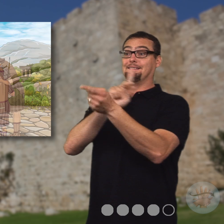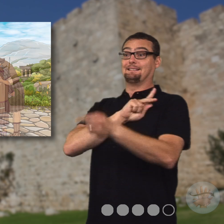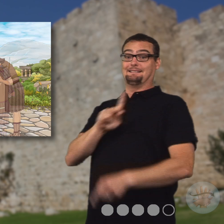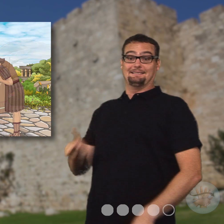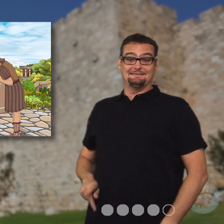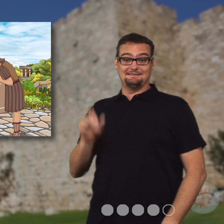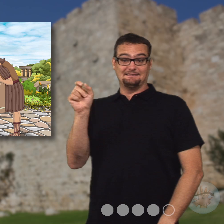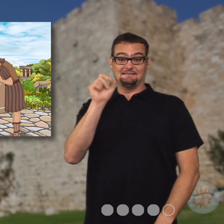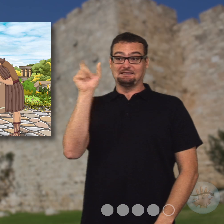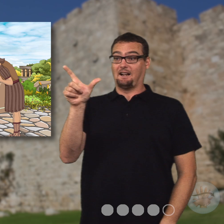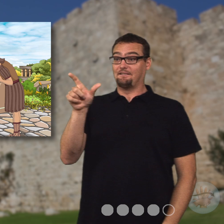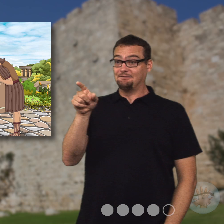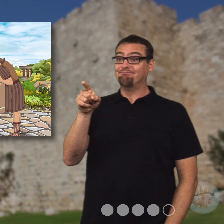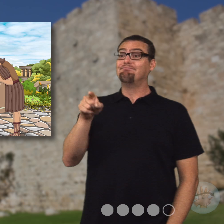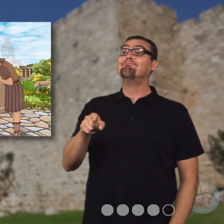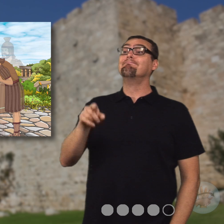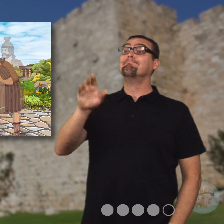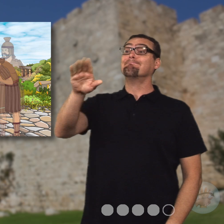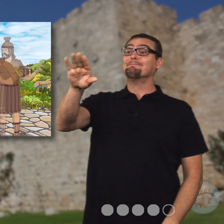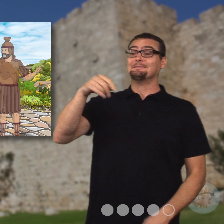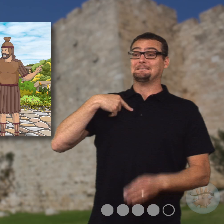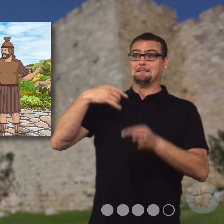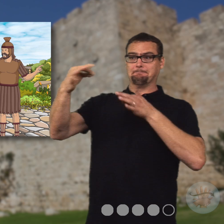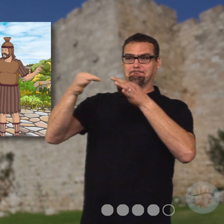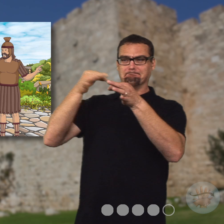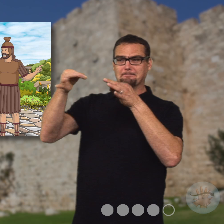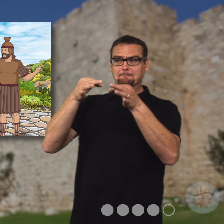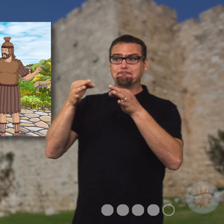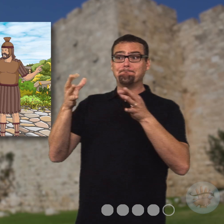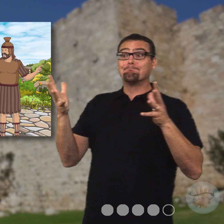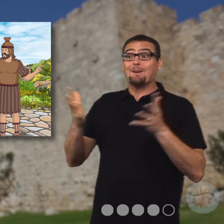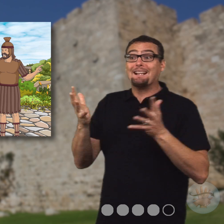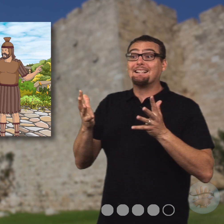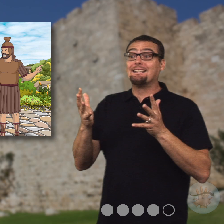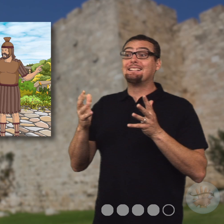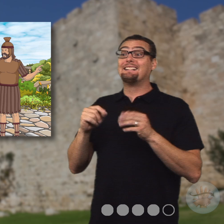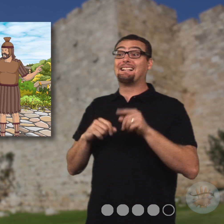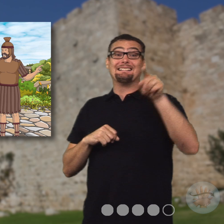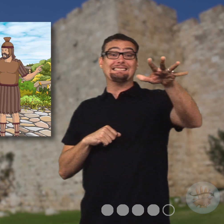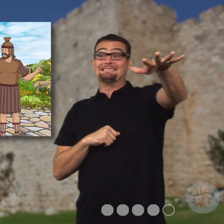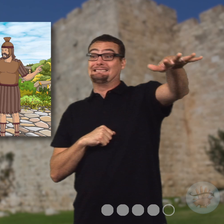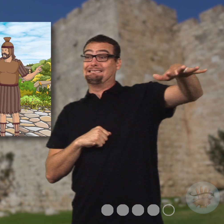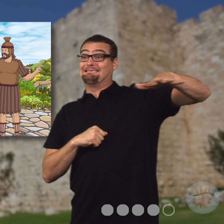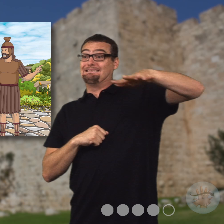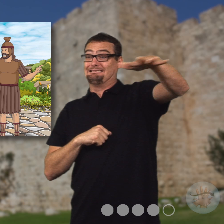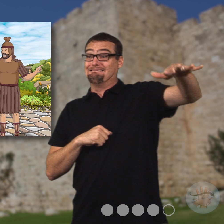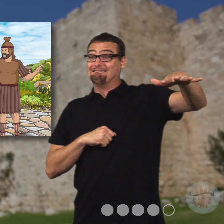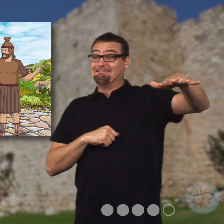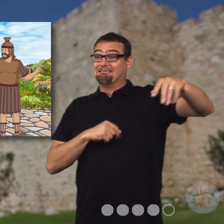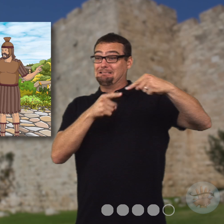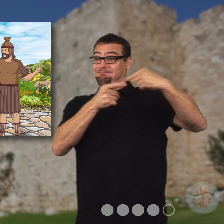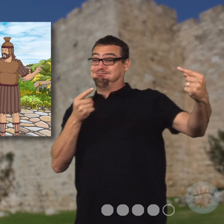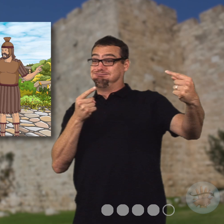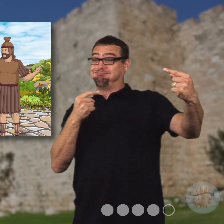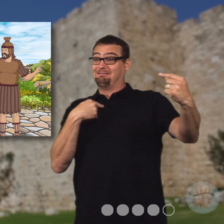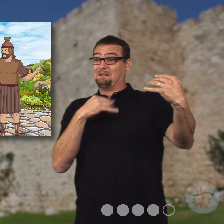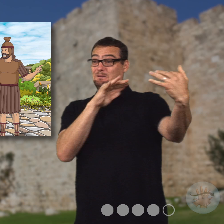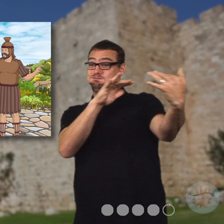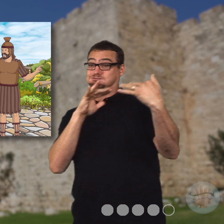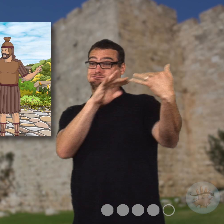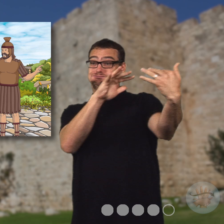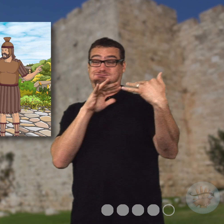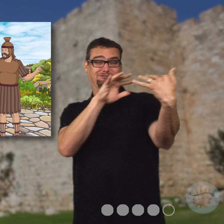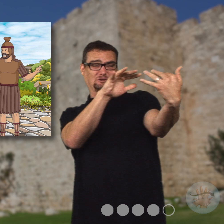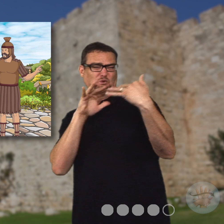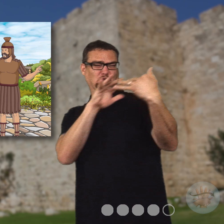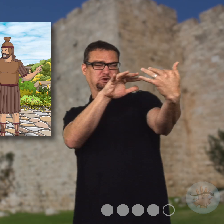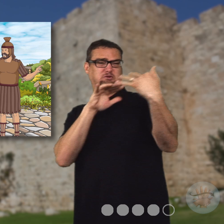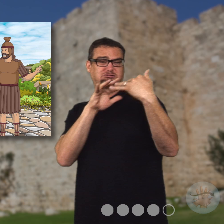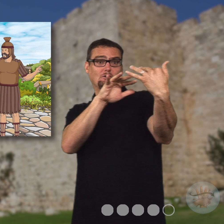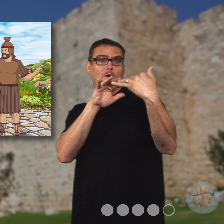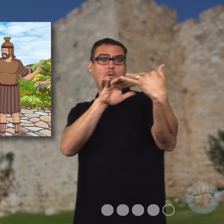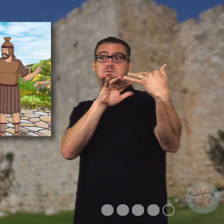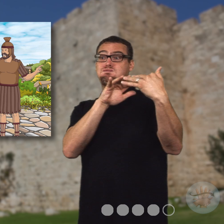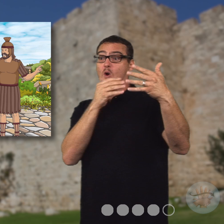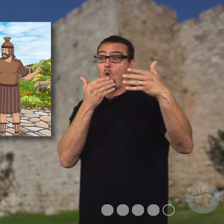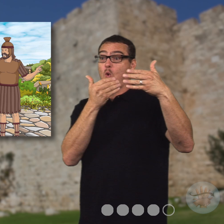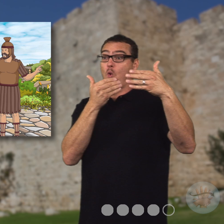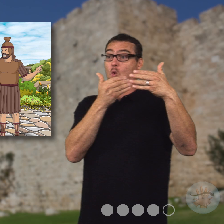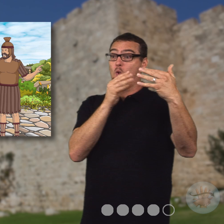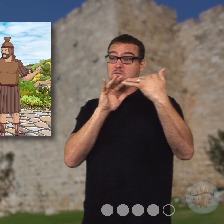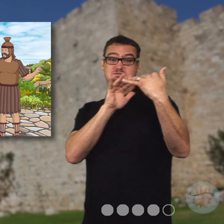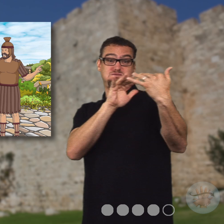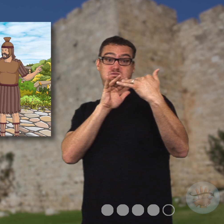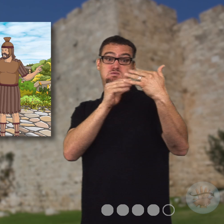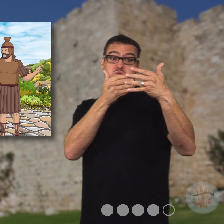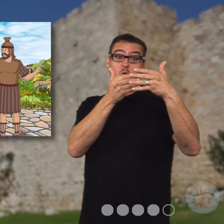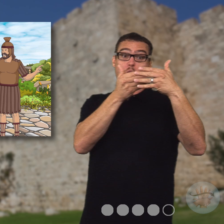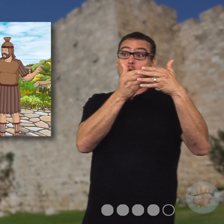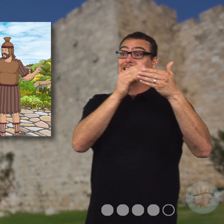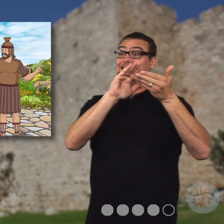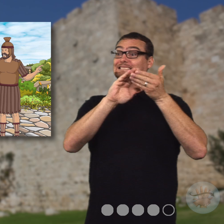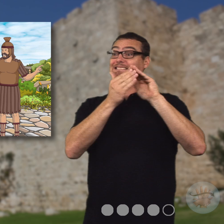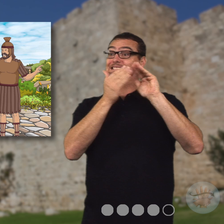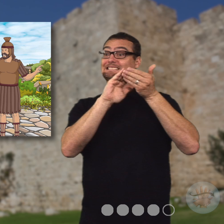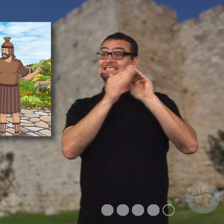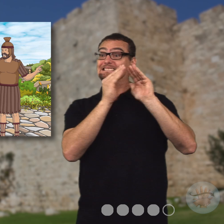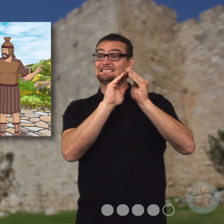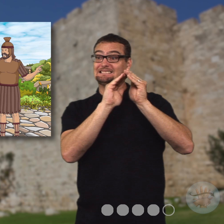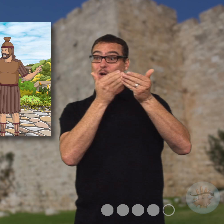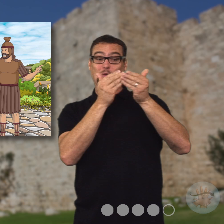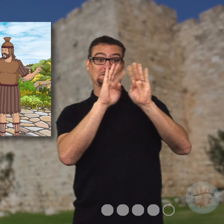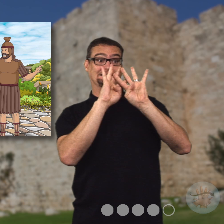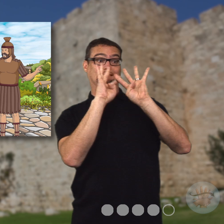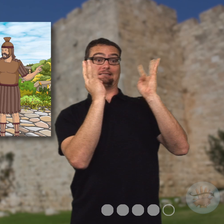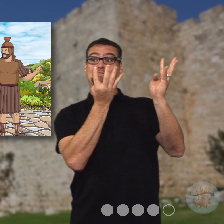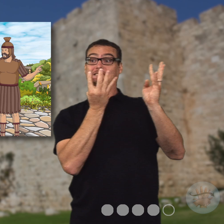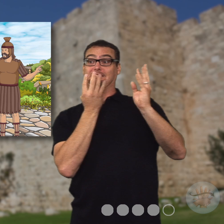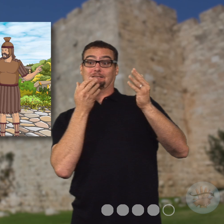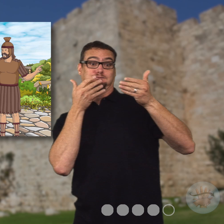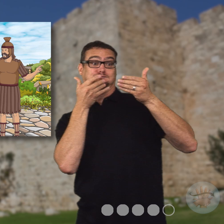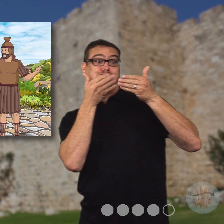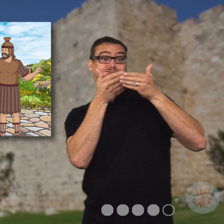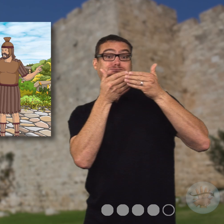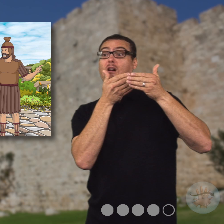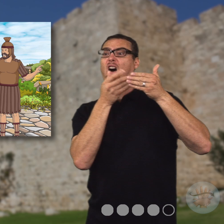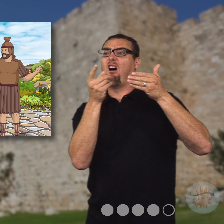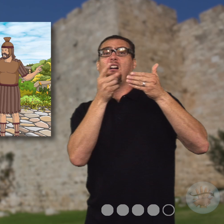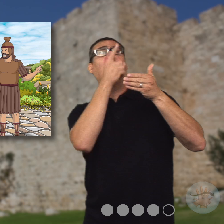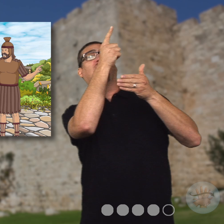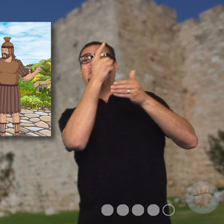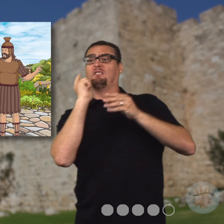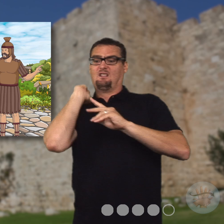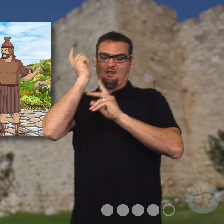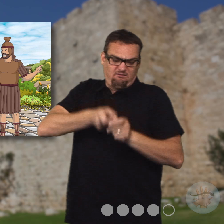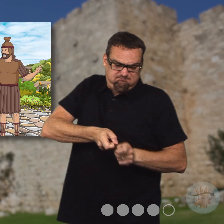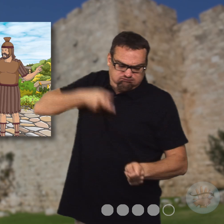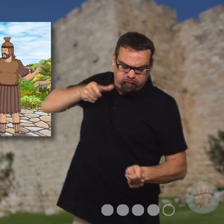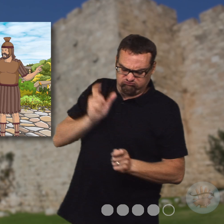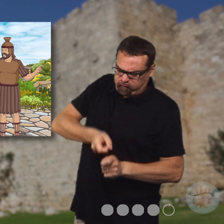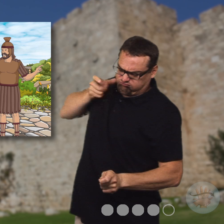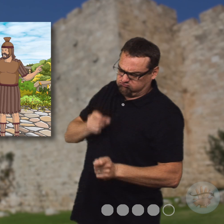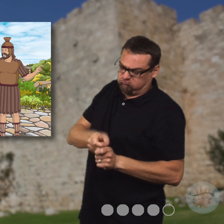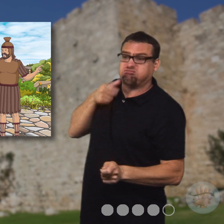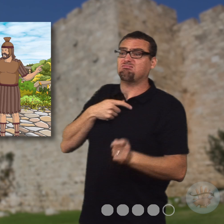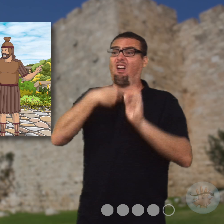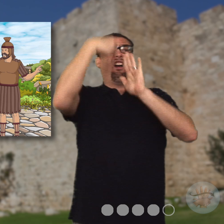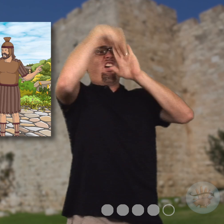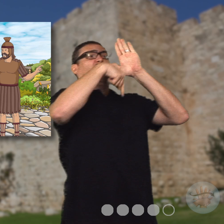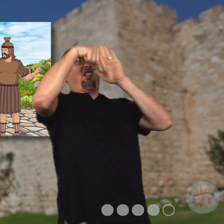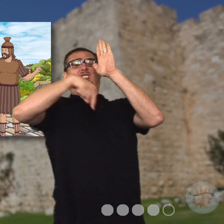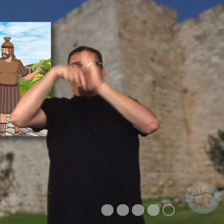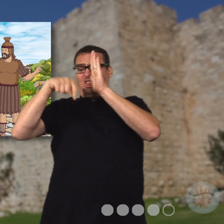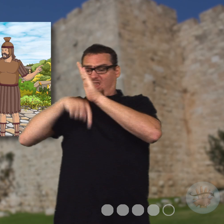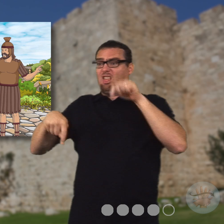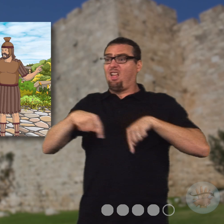The messenger said to David, “The men overpowered us and came out against us in the field, but we drove them back to the entrance of the gate.